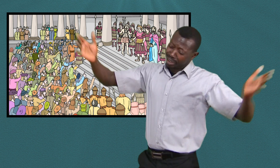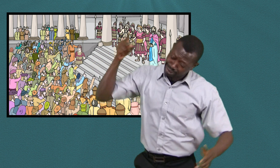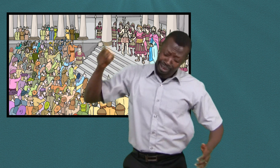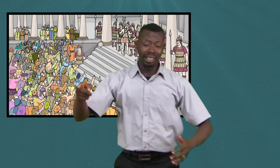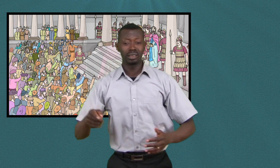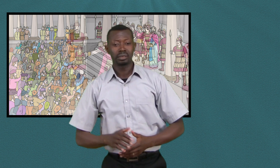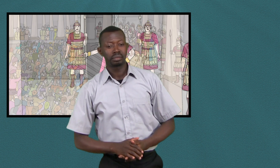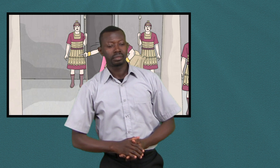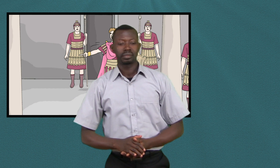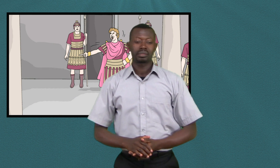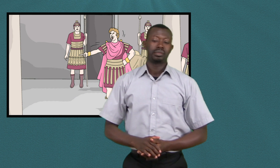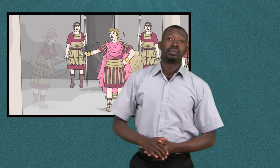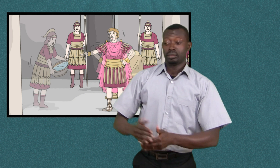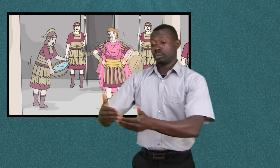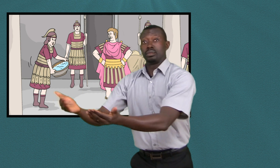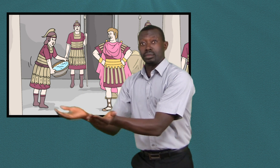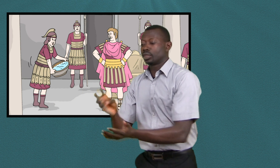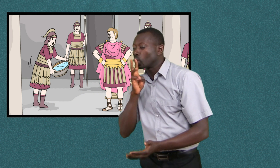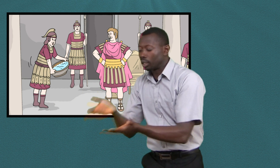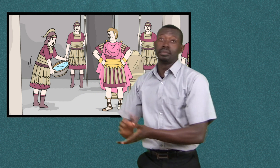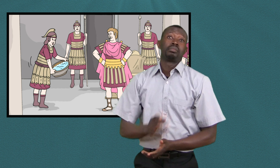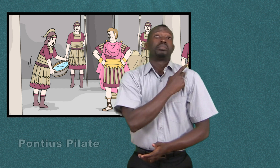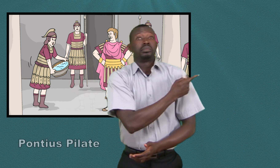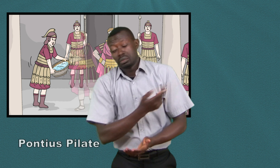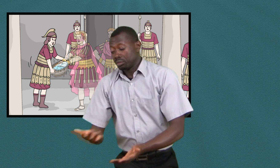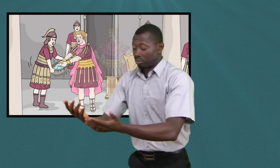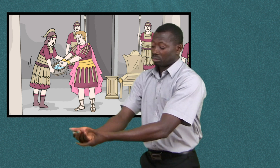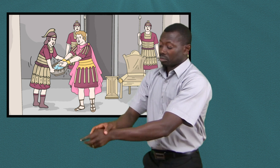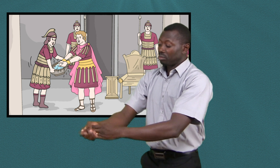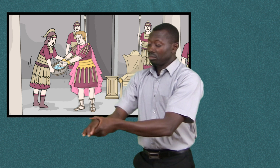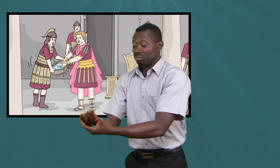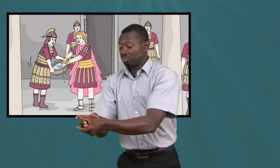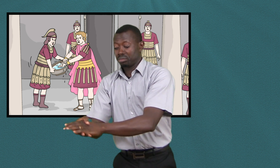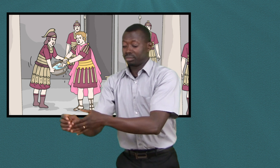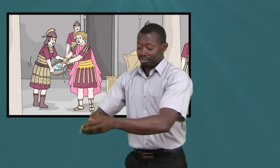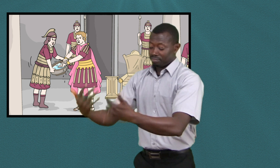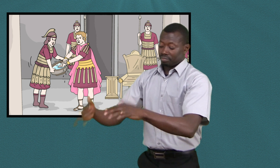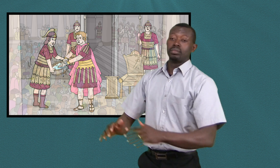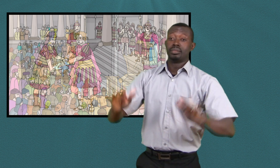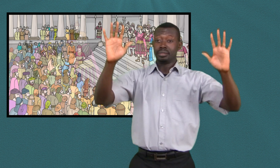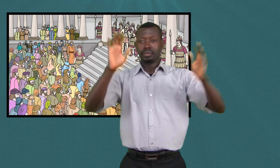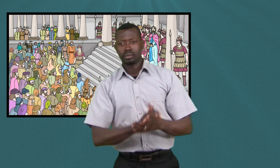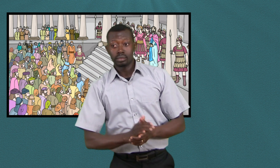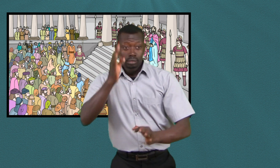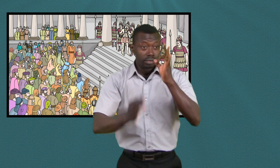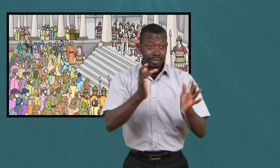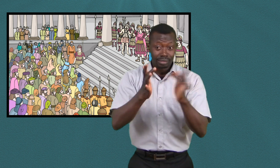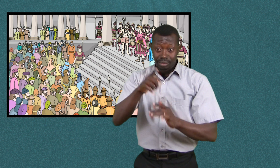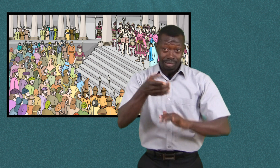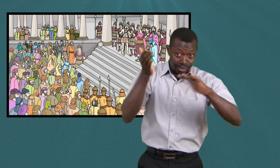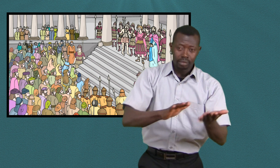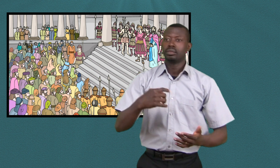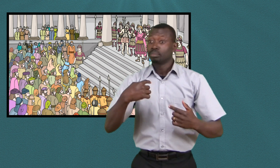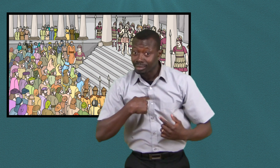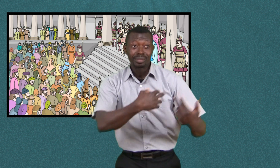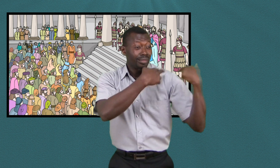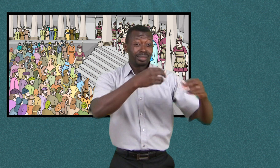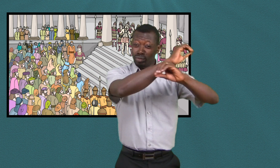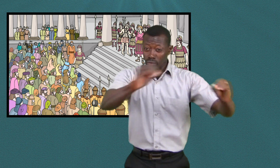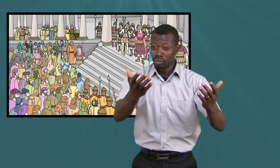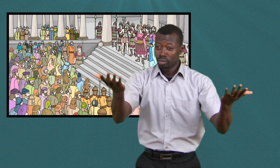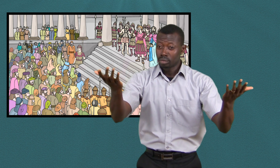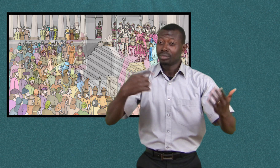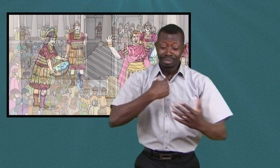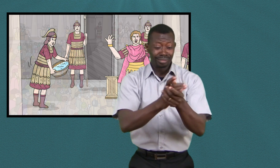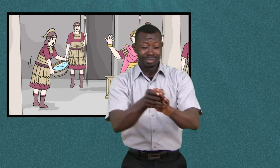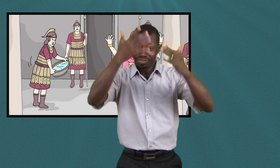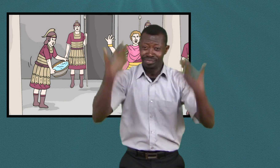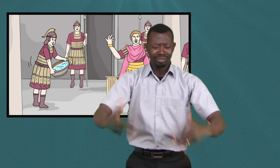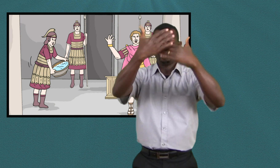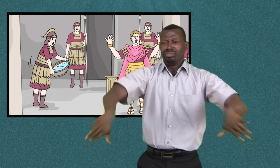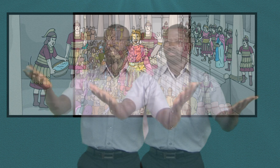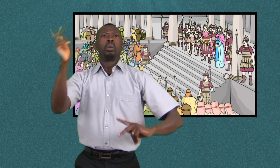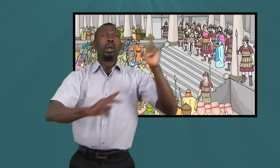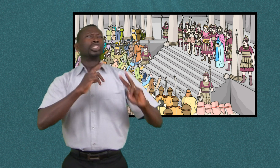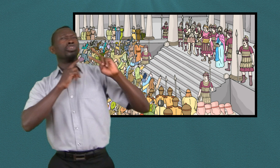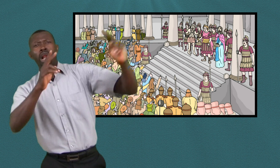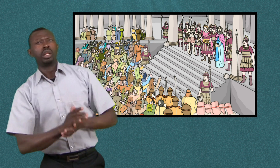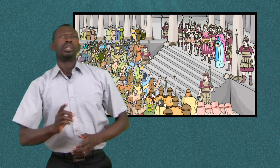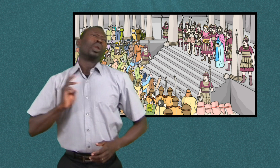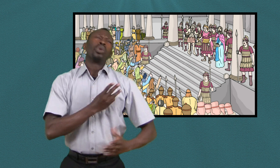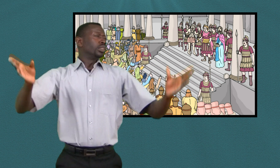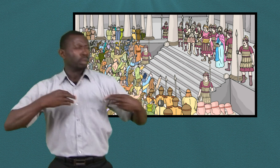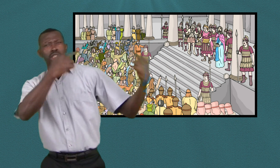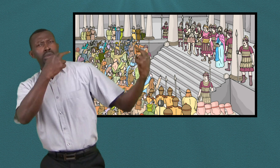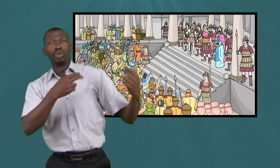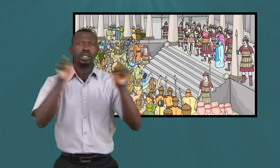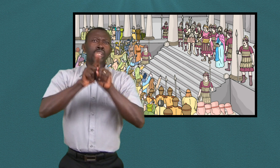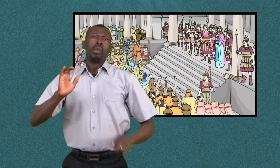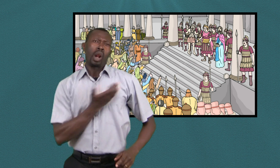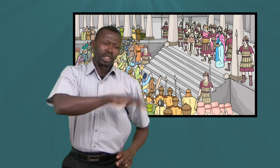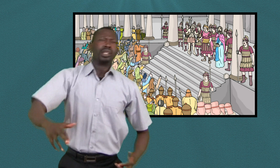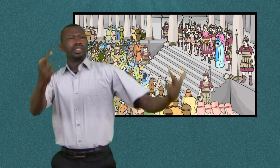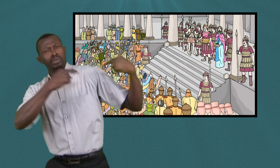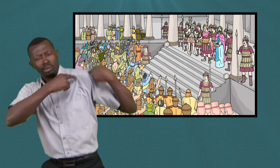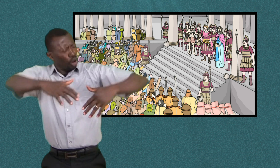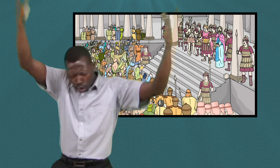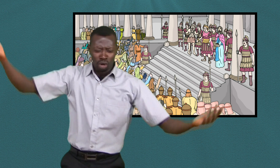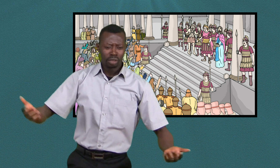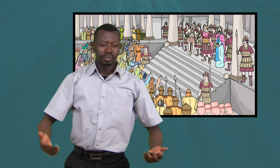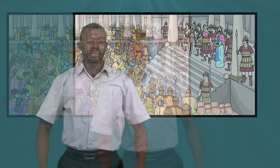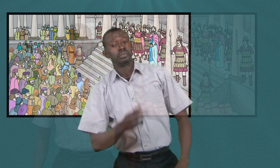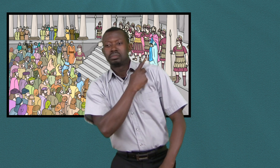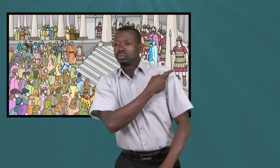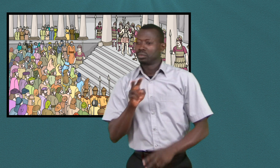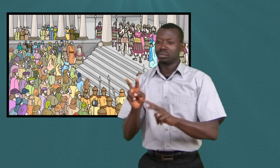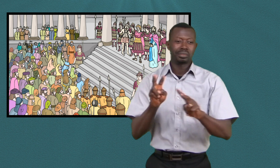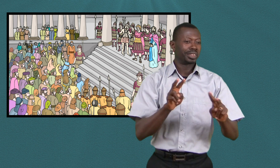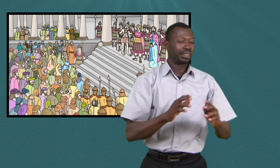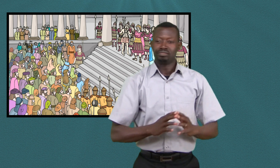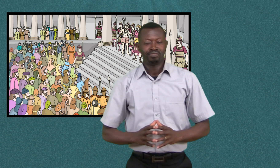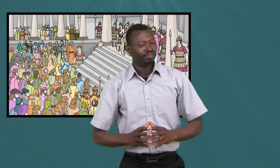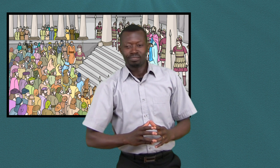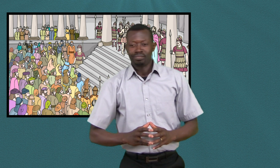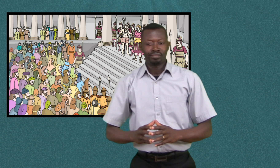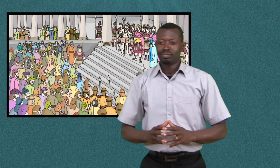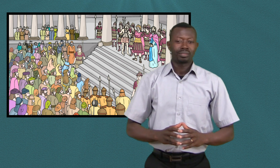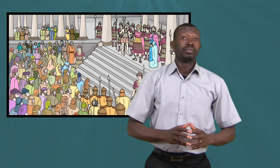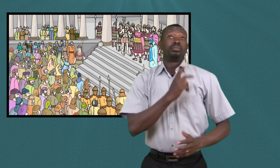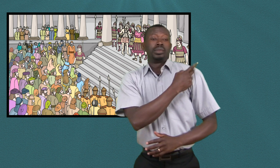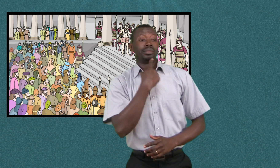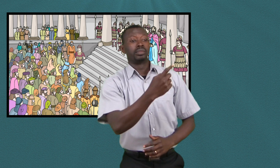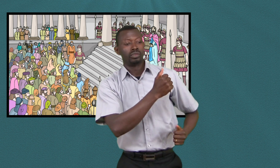When Pilate saw that he was accomplishing nothing, but that instead a riot was breaking out, he took water and washed his hands before the crowd.